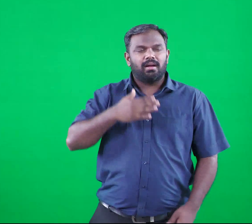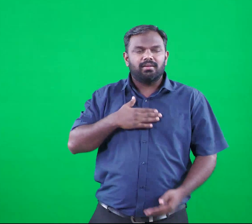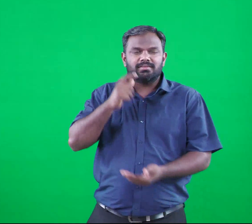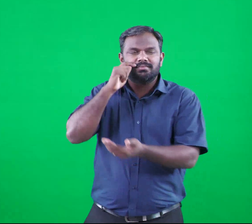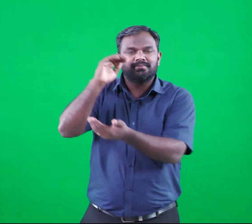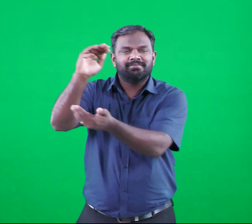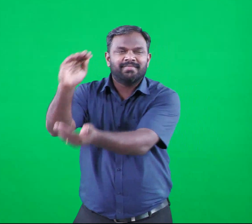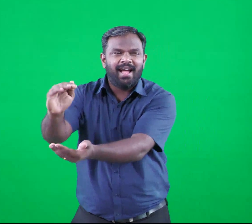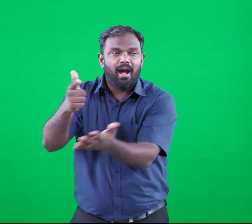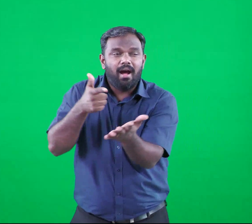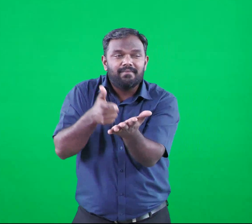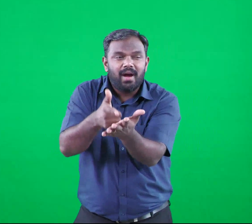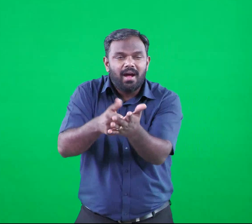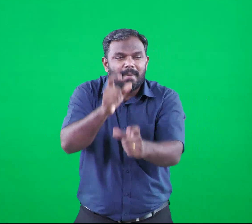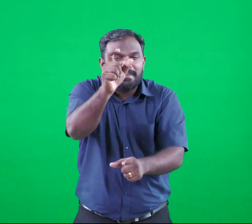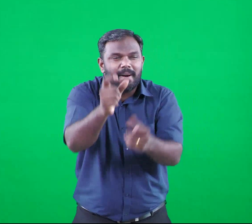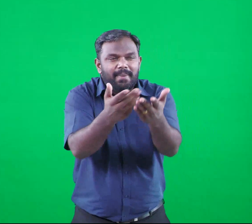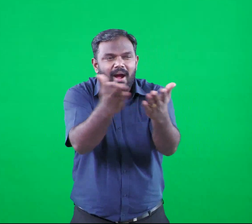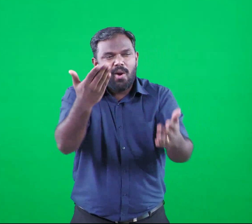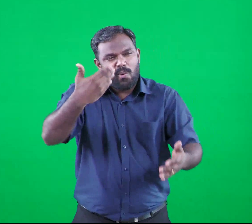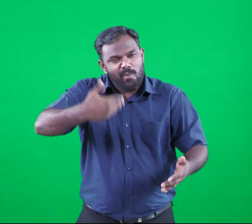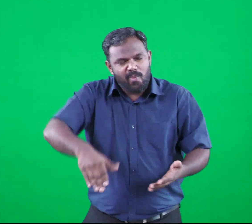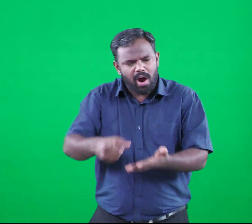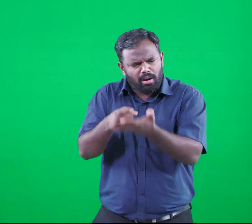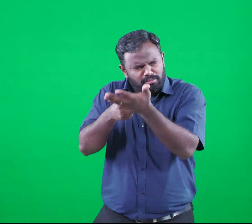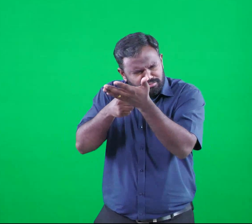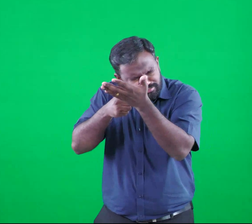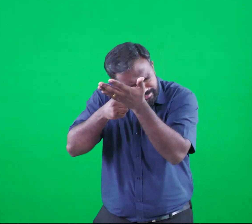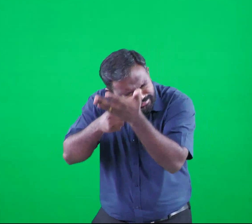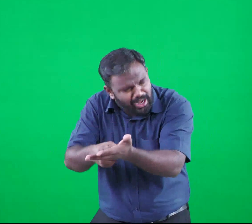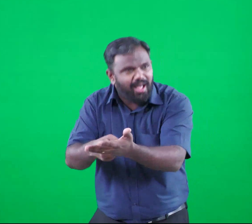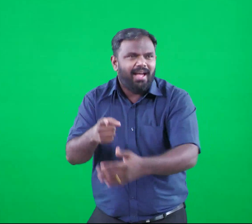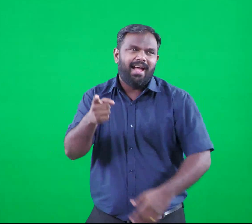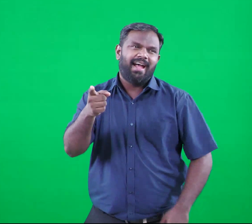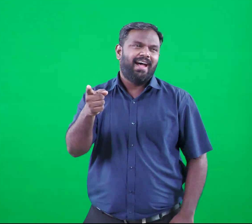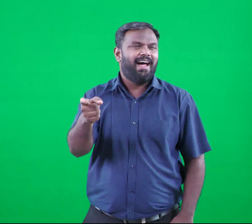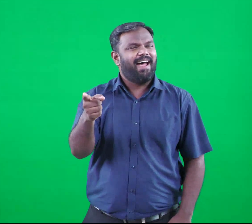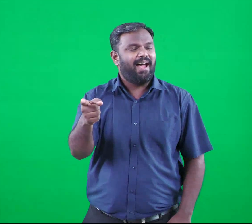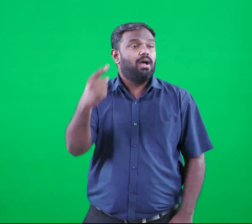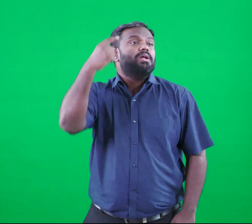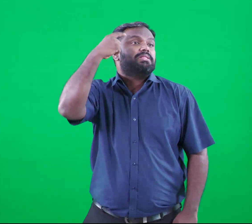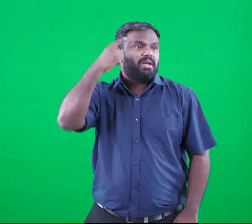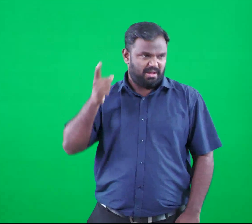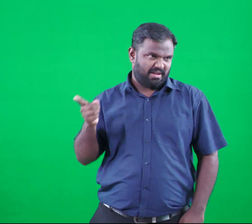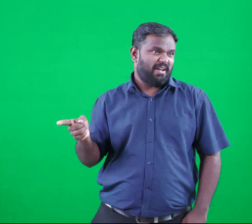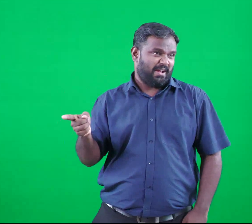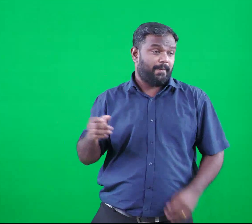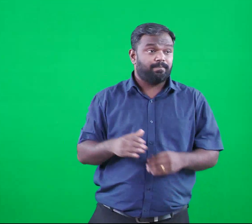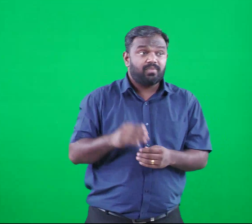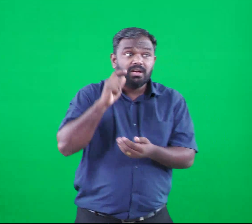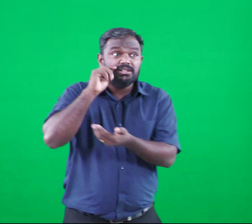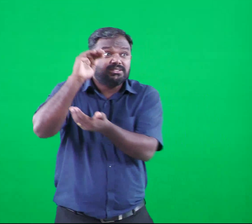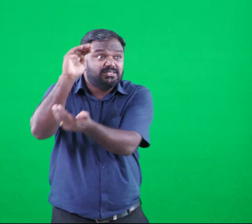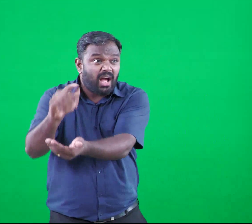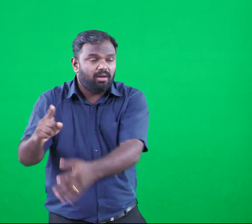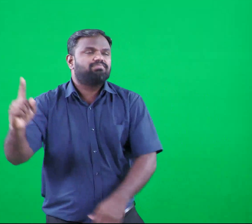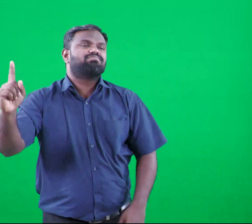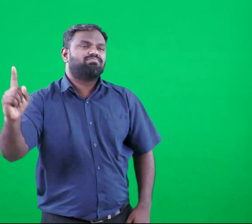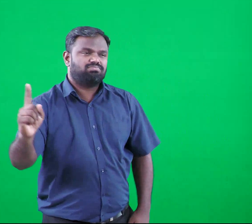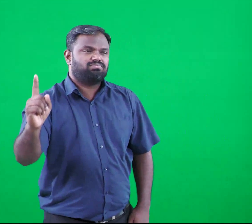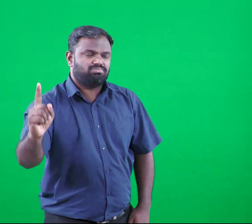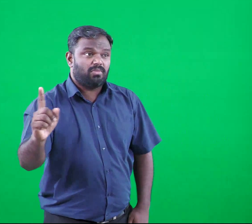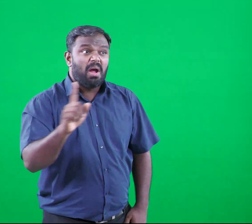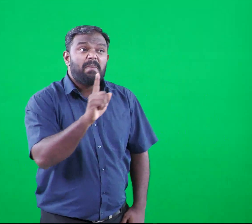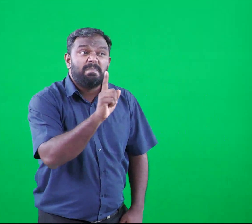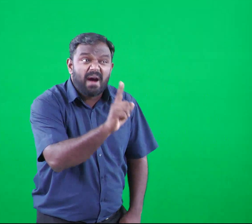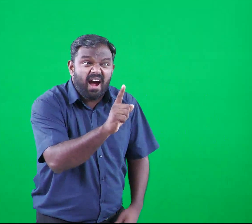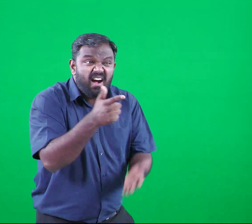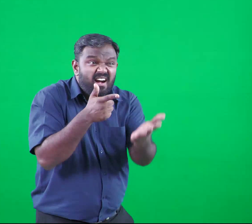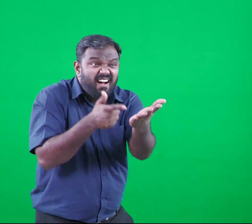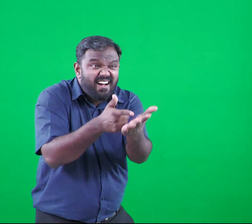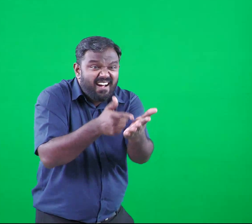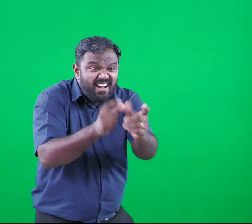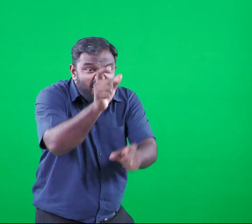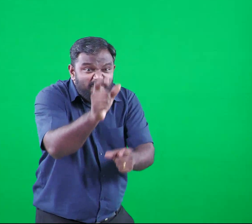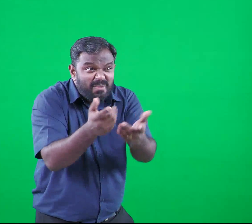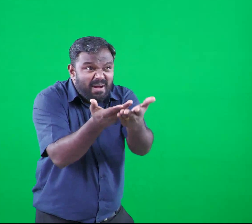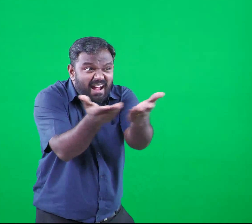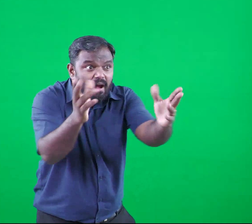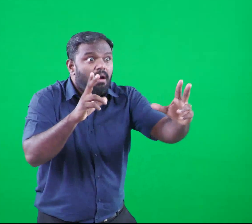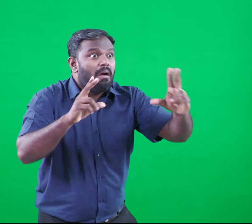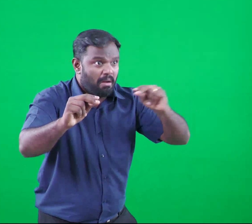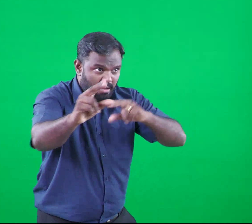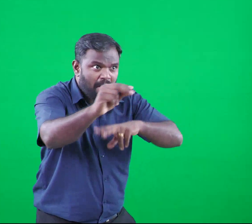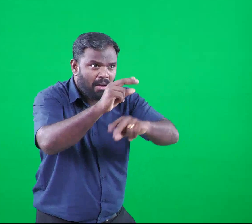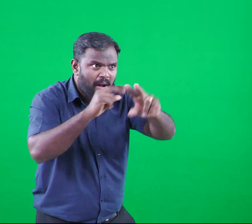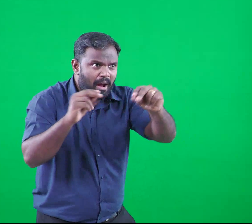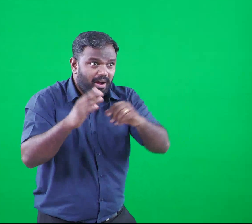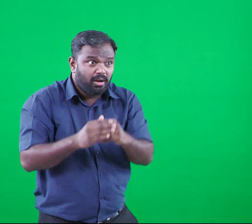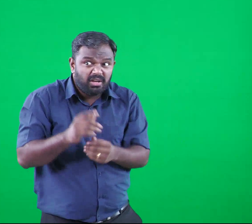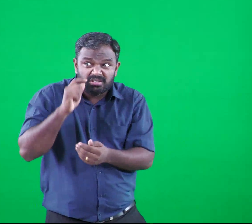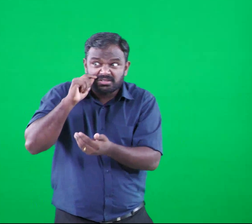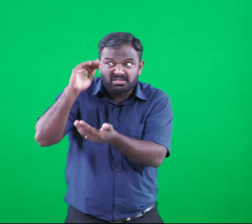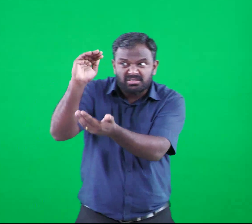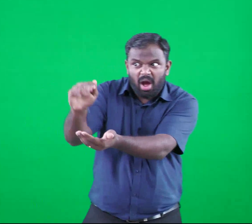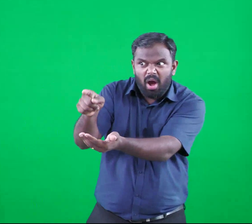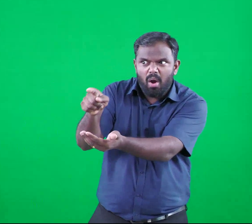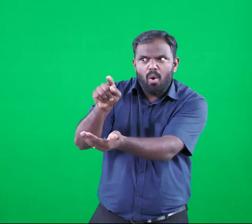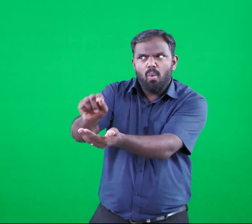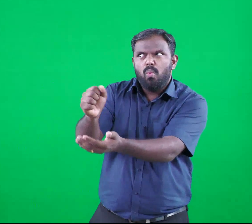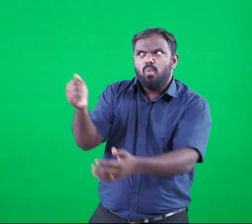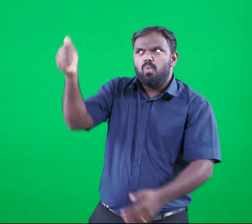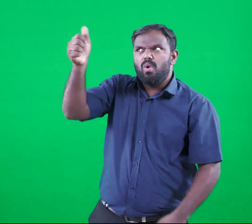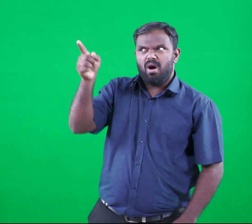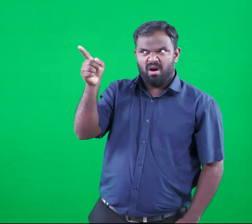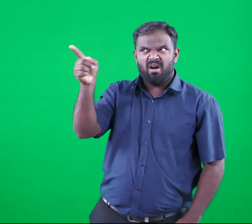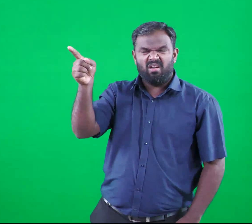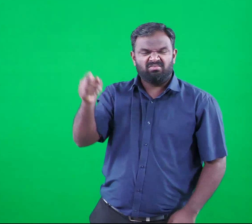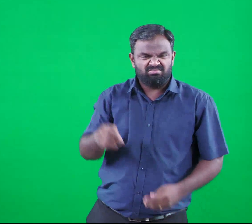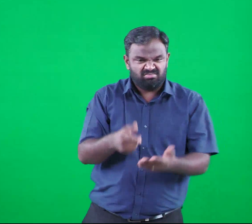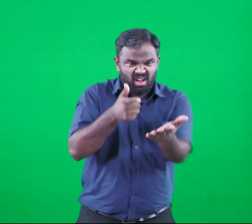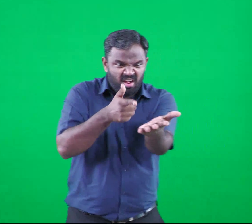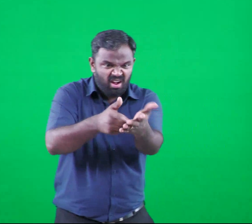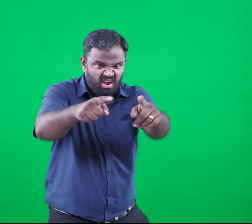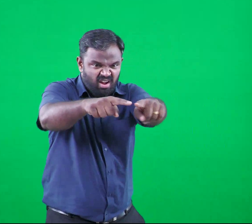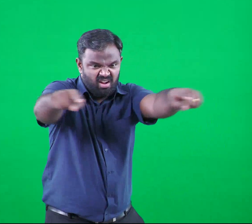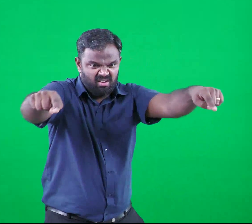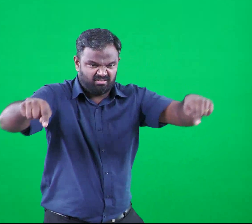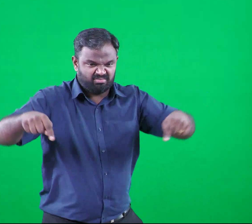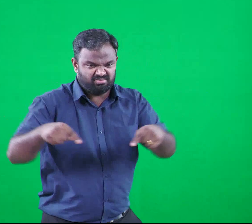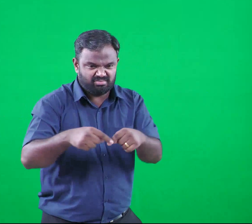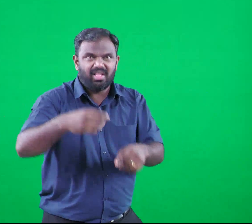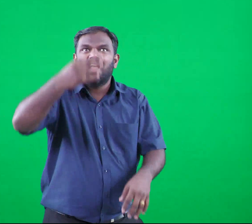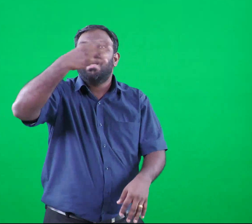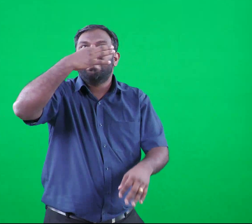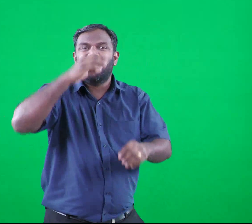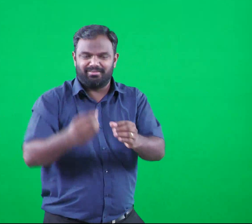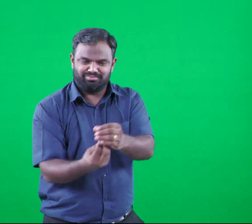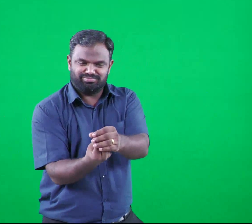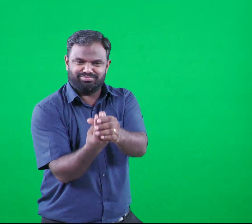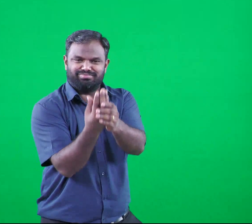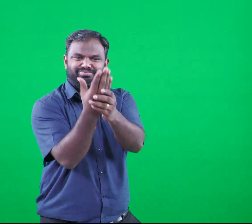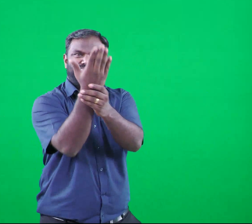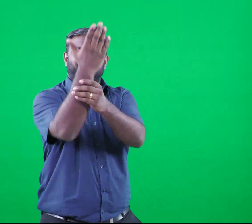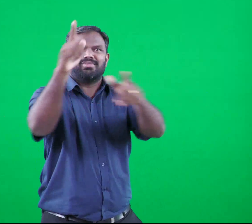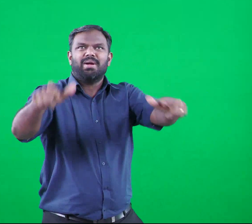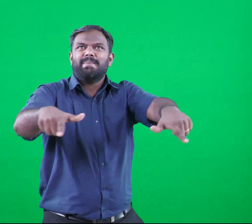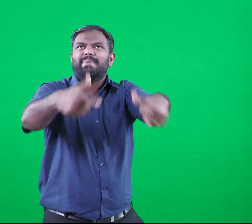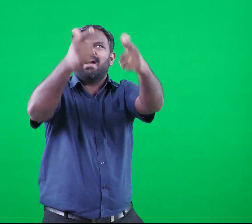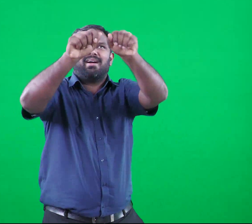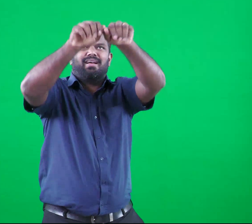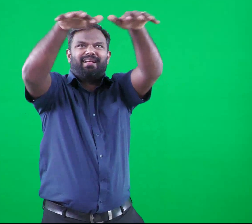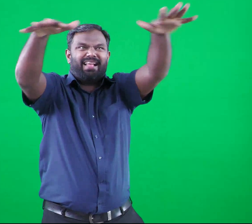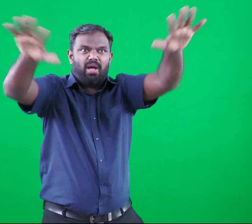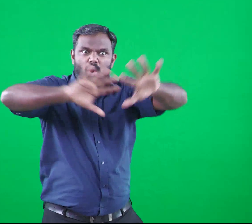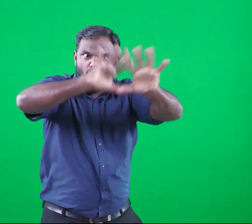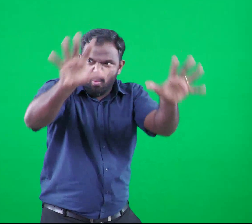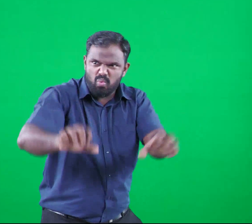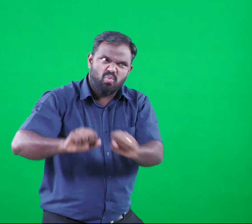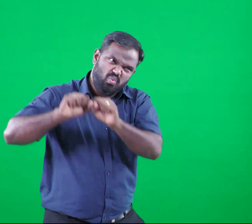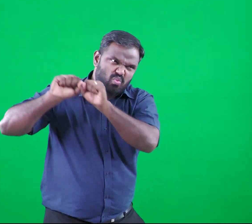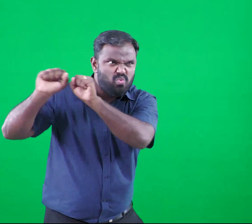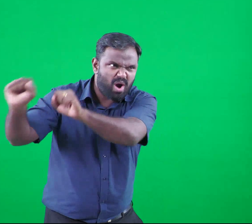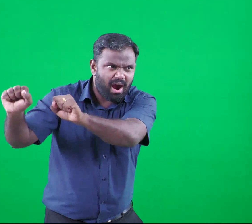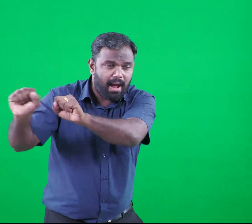But the tenants said to one another, ' This is the heir.